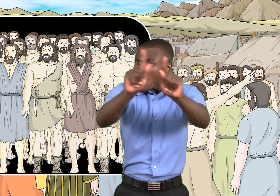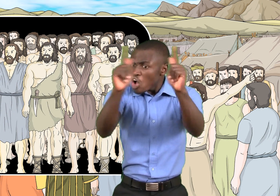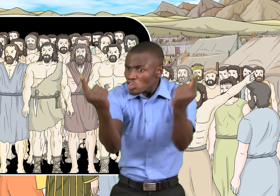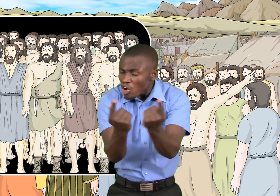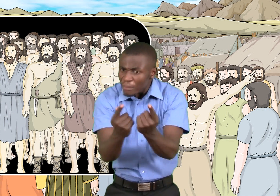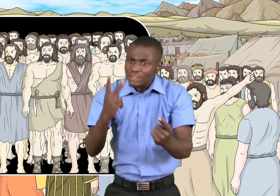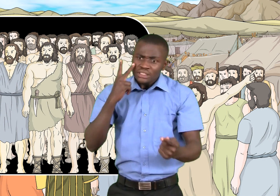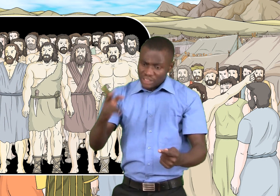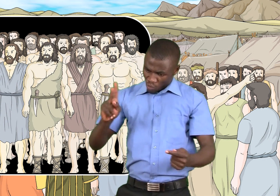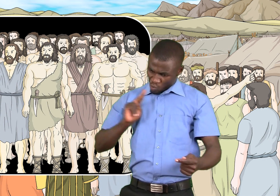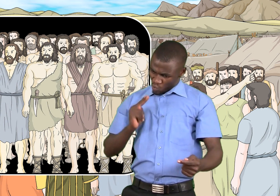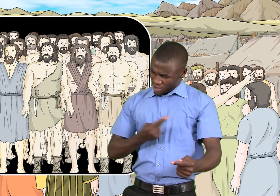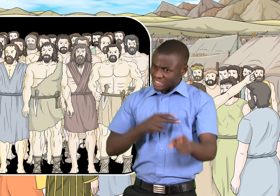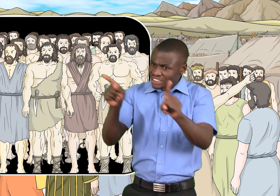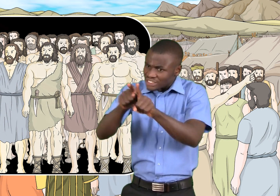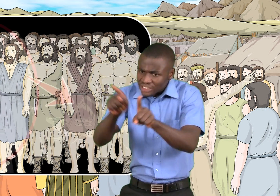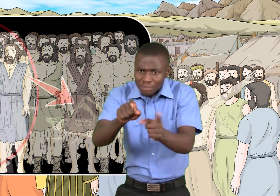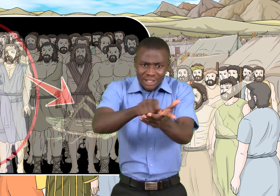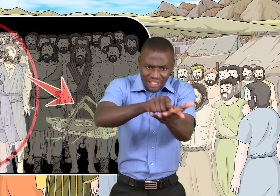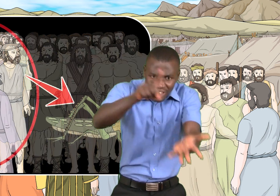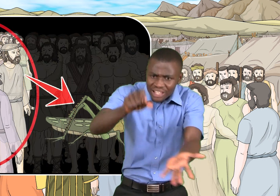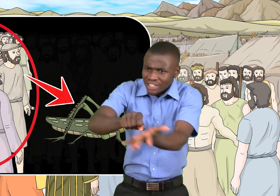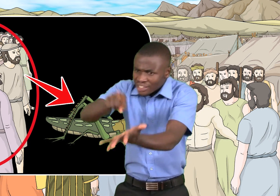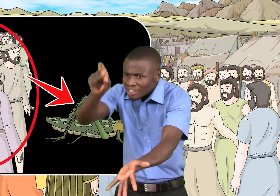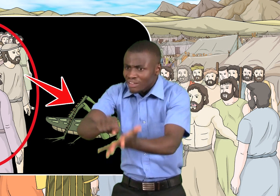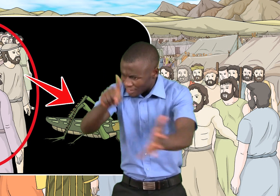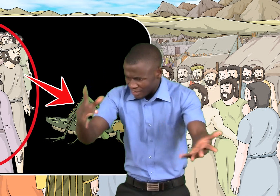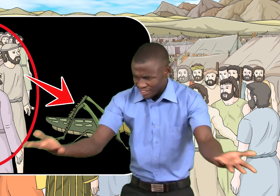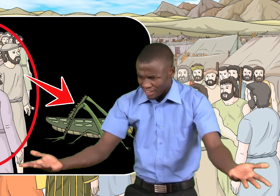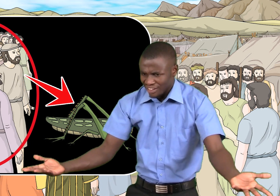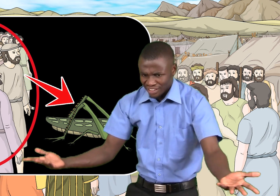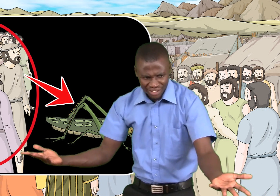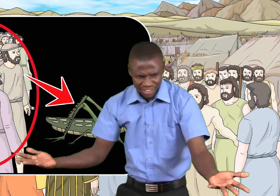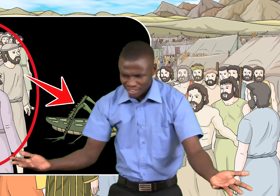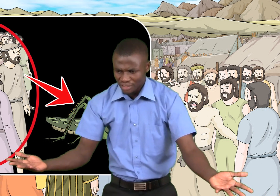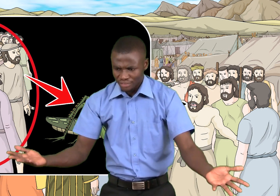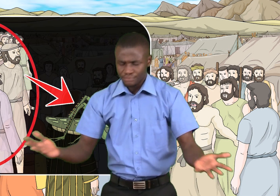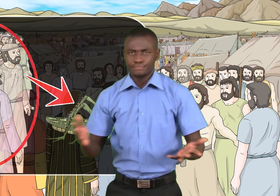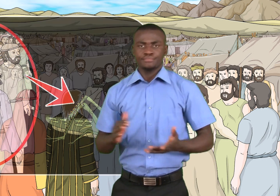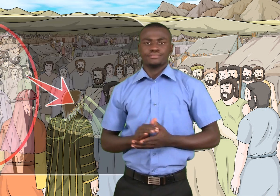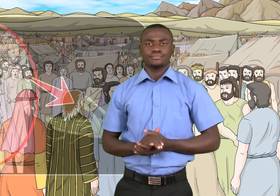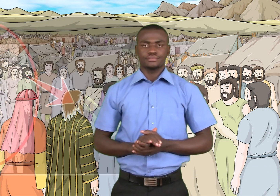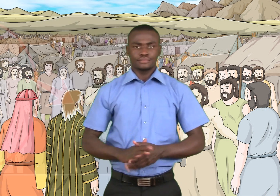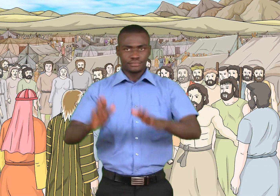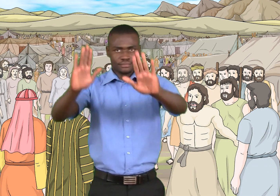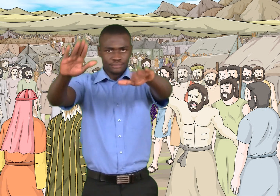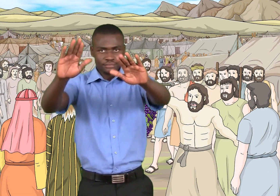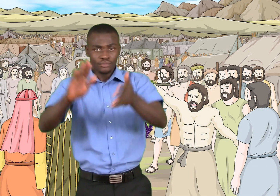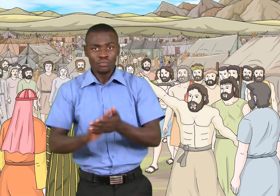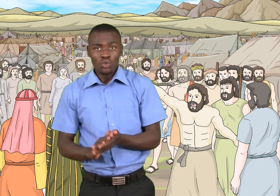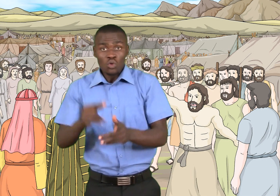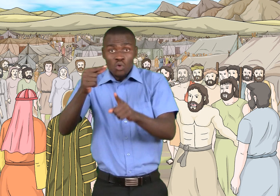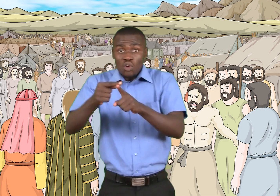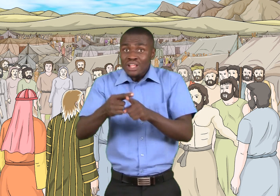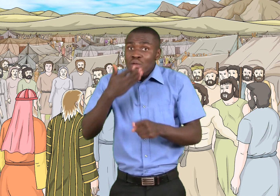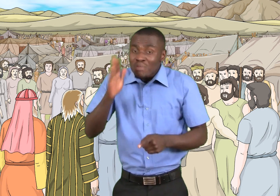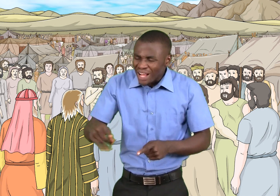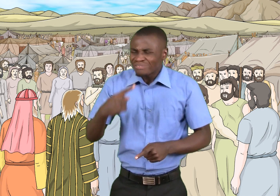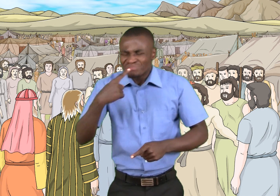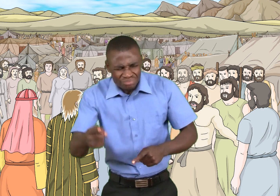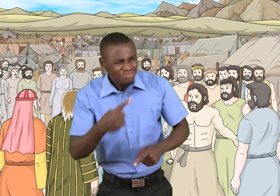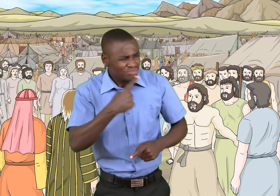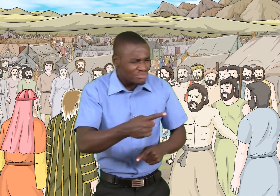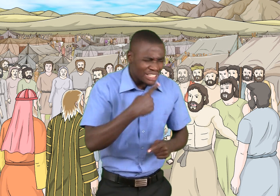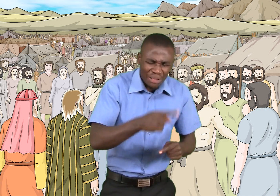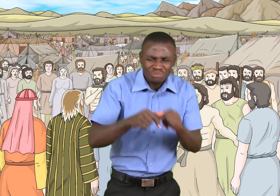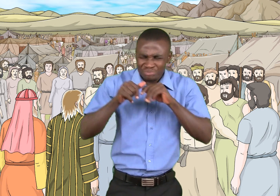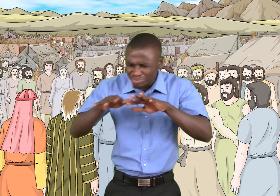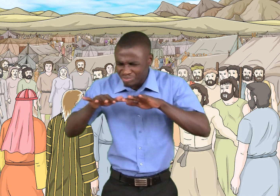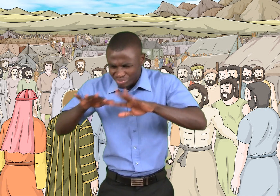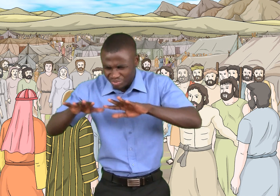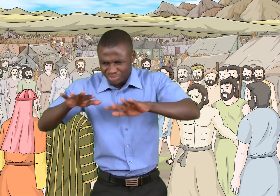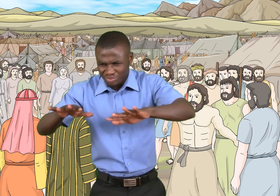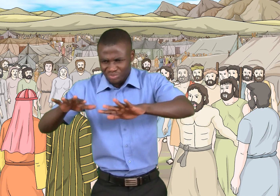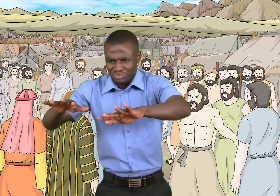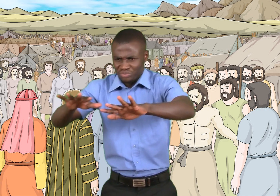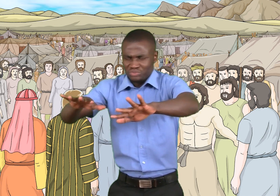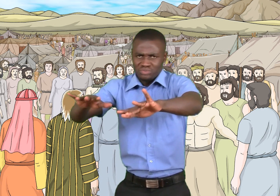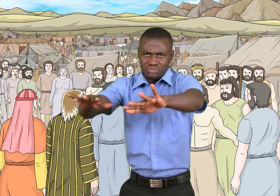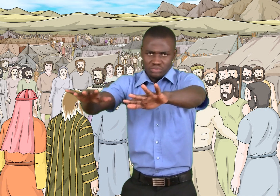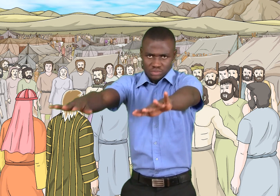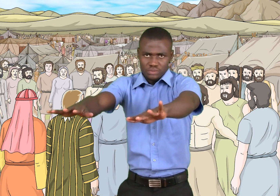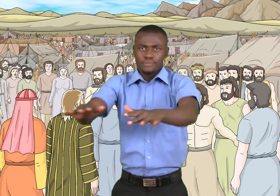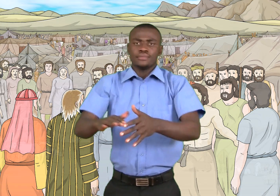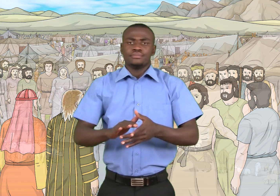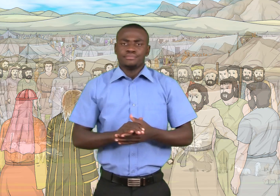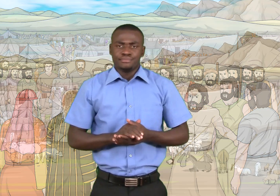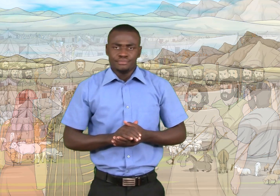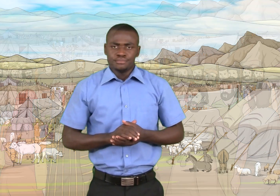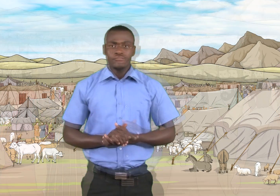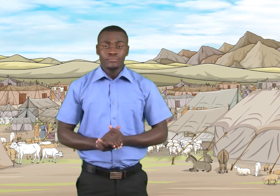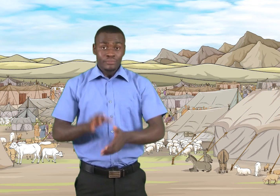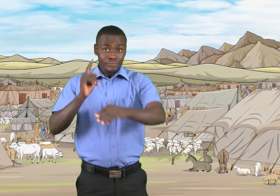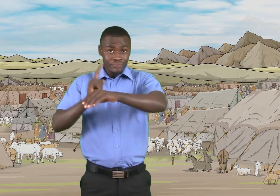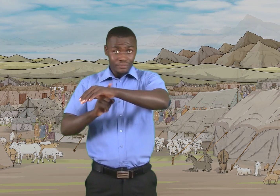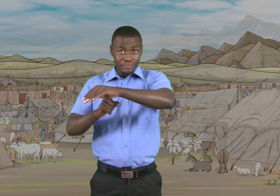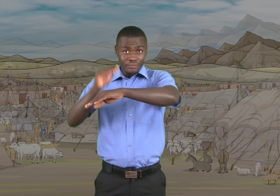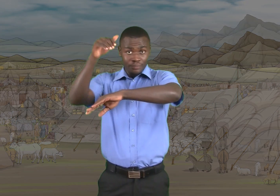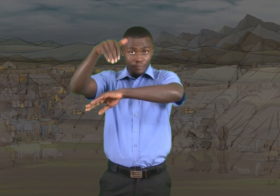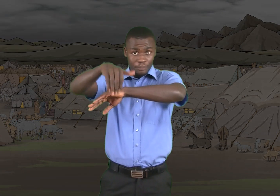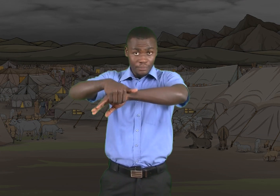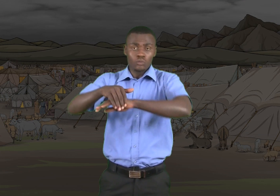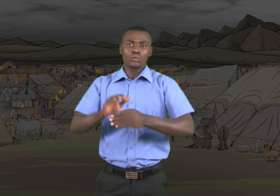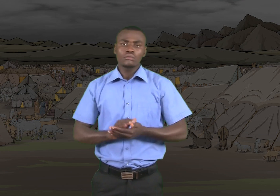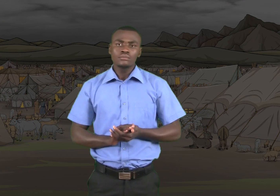We seemed like grasshoppers in our own sight, and we must have seemed the same to them!”